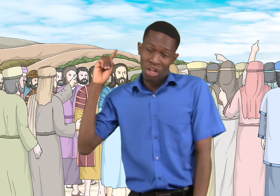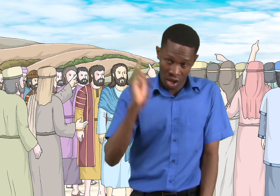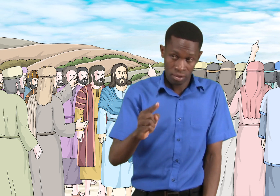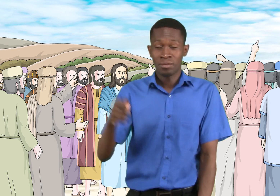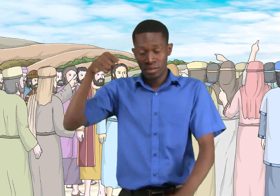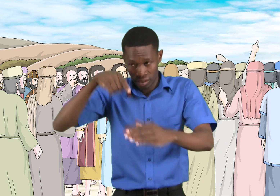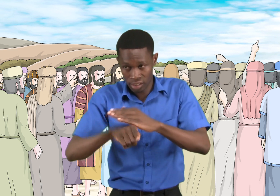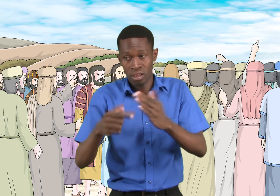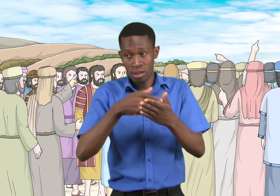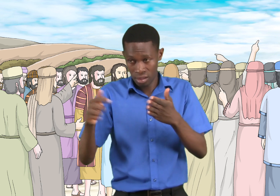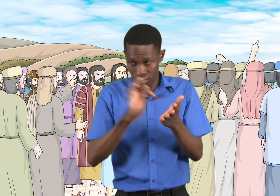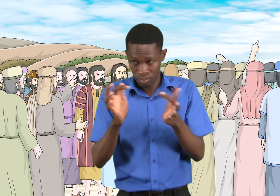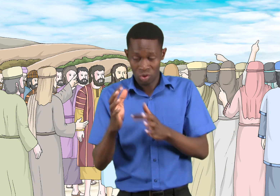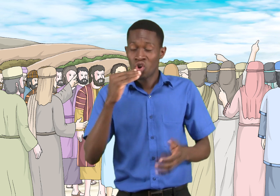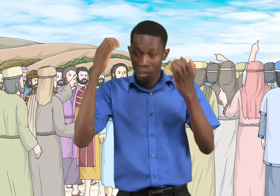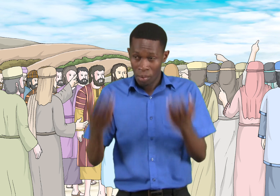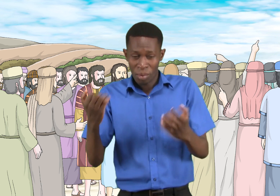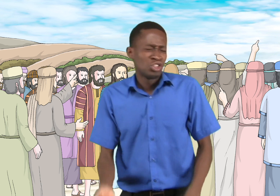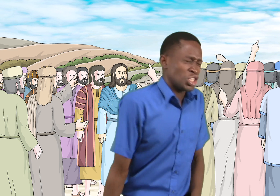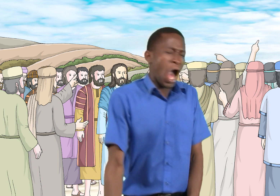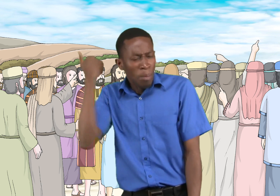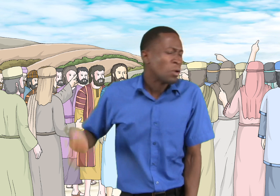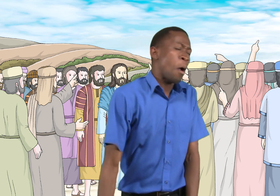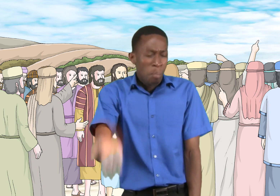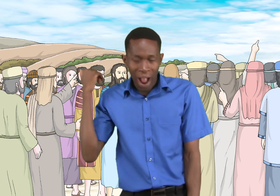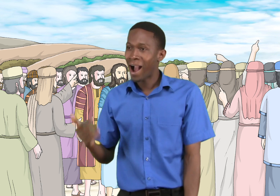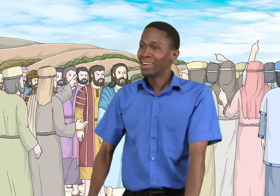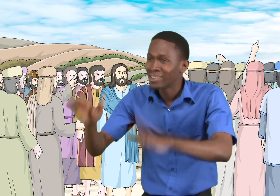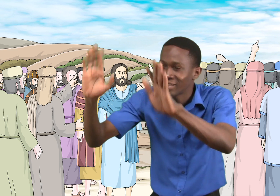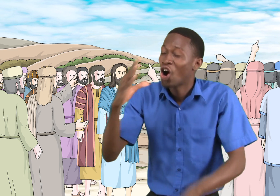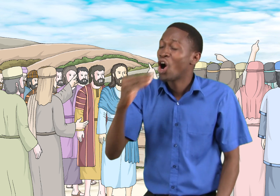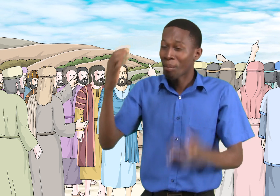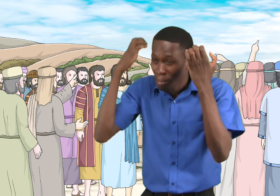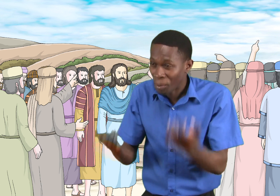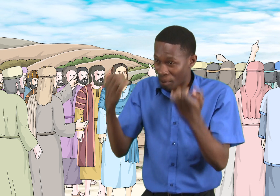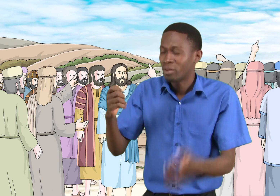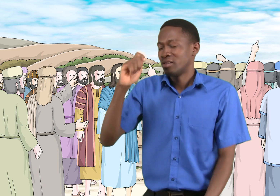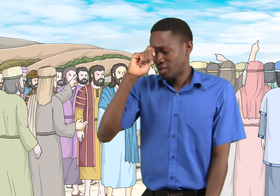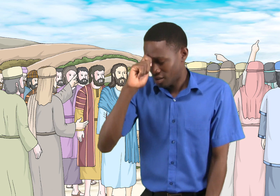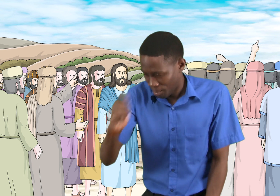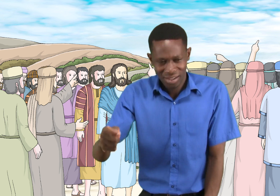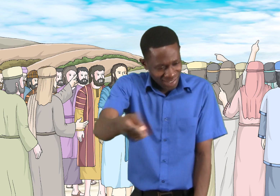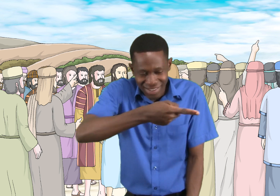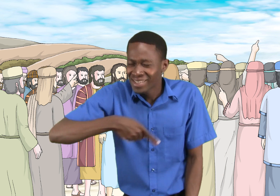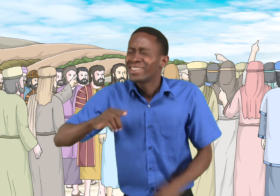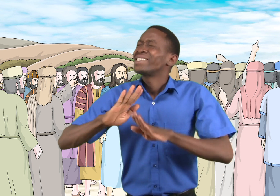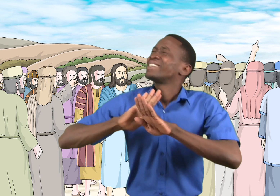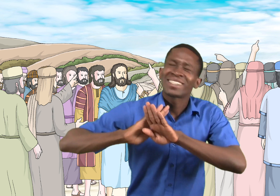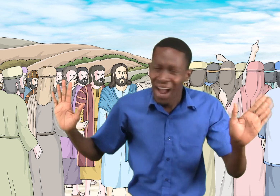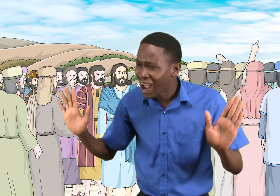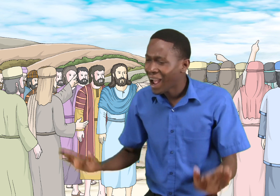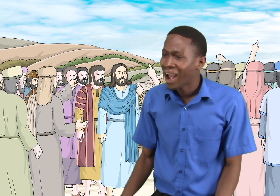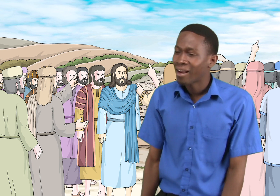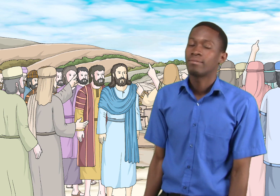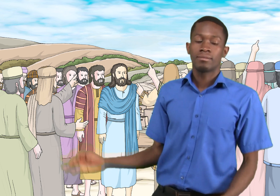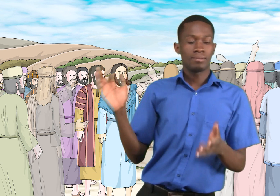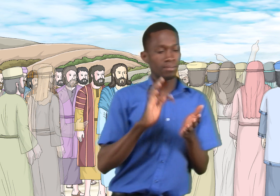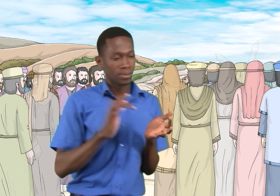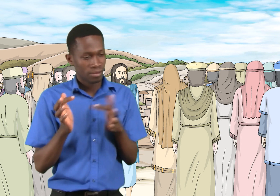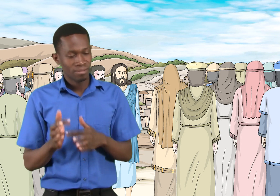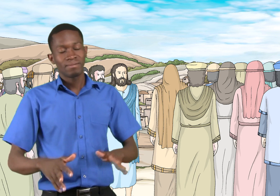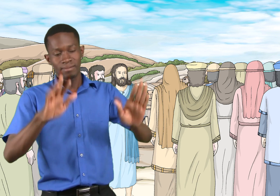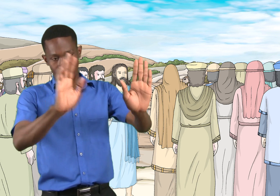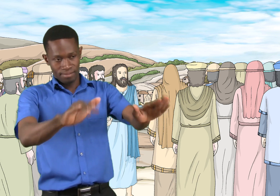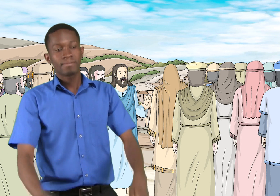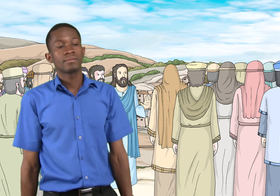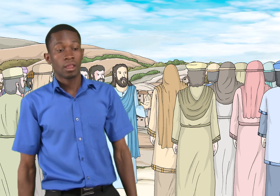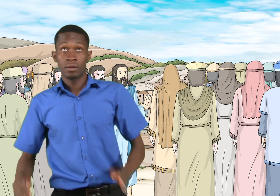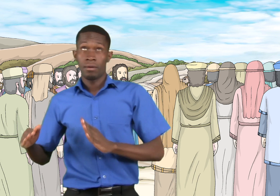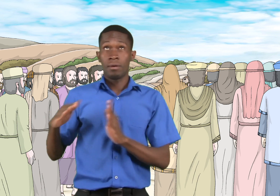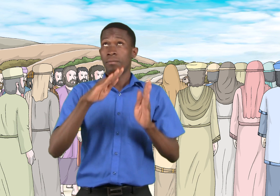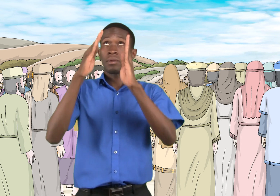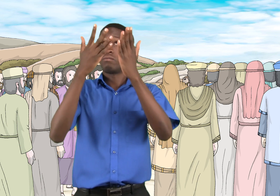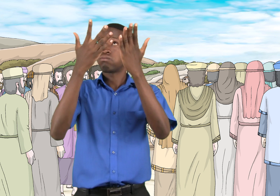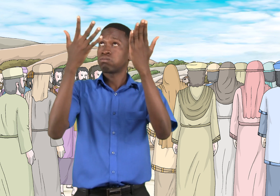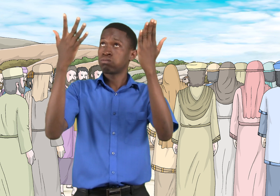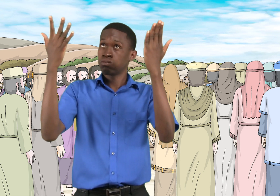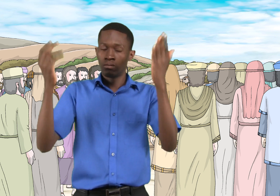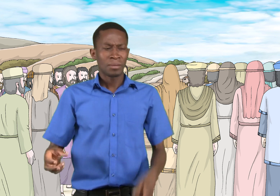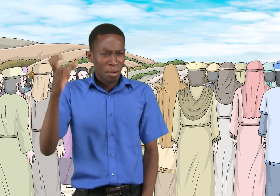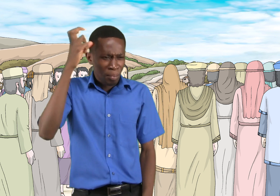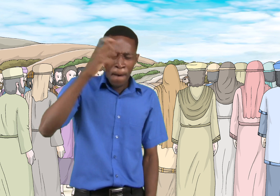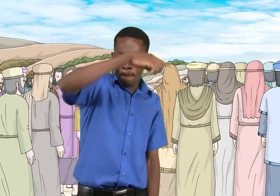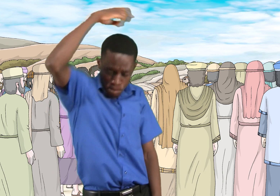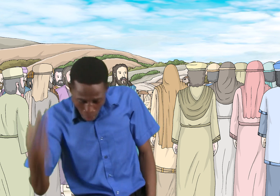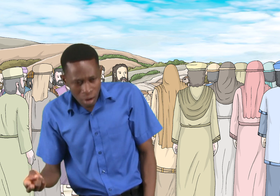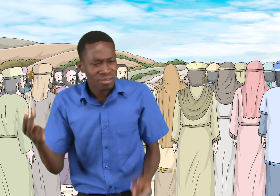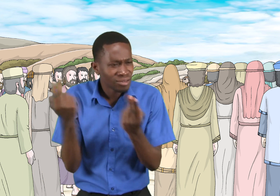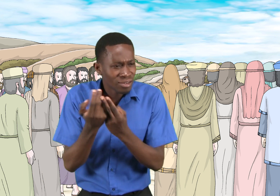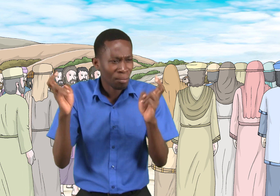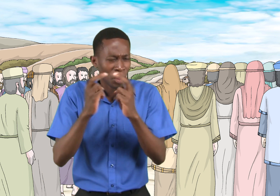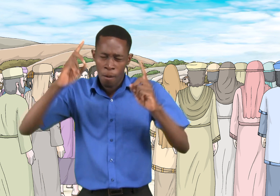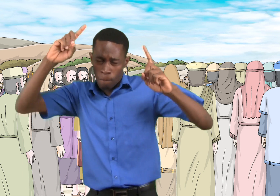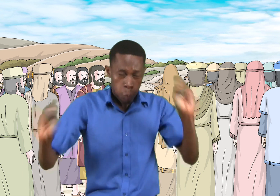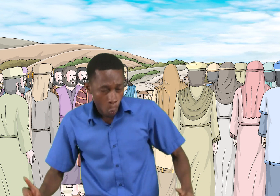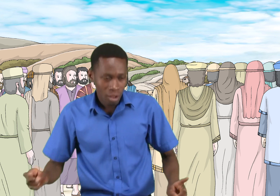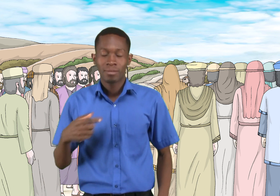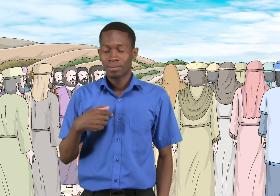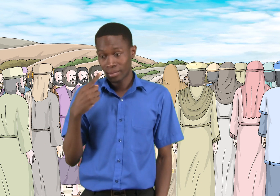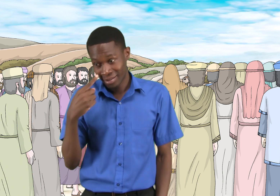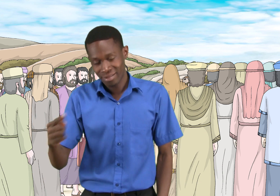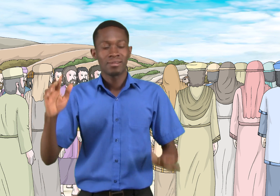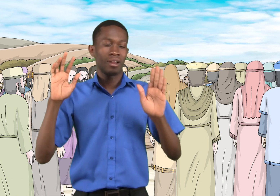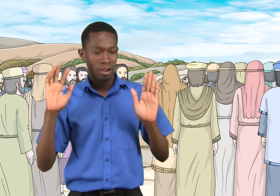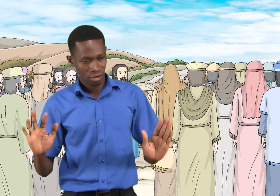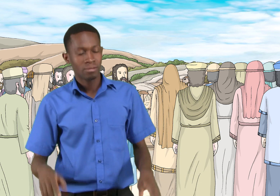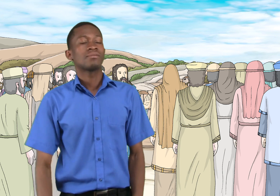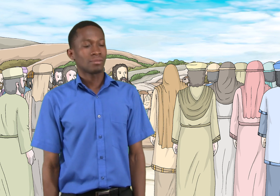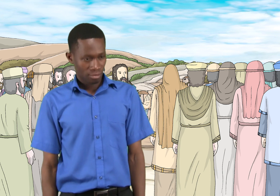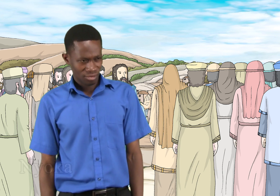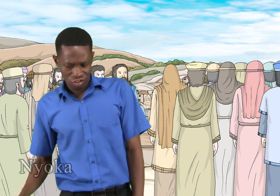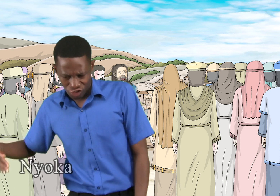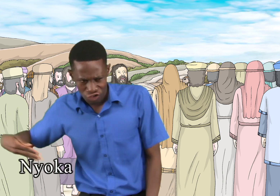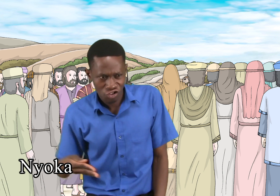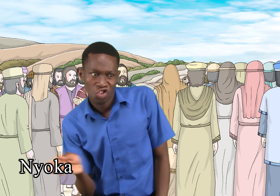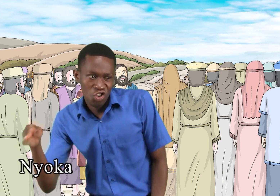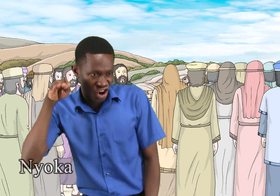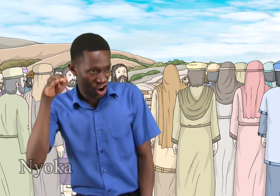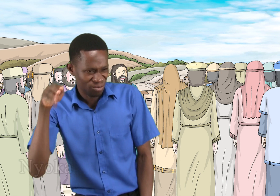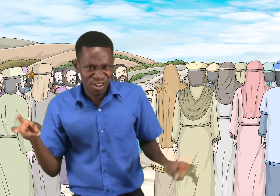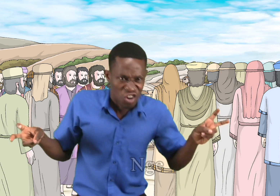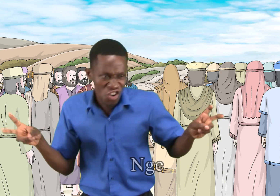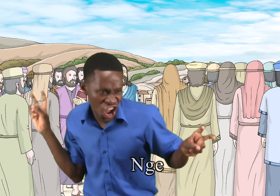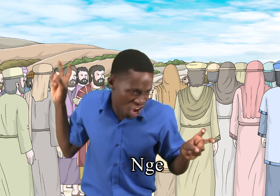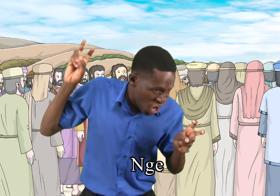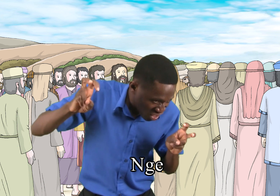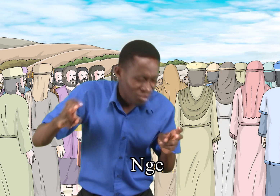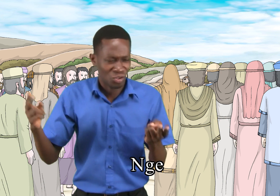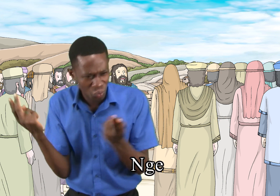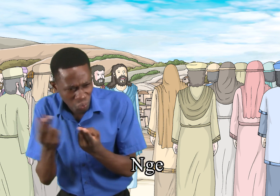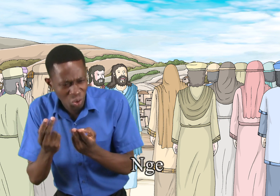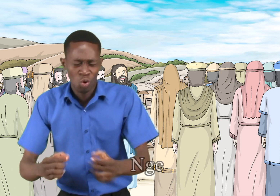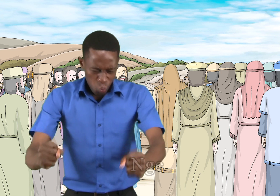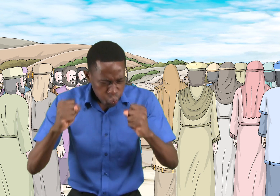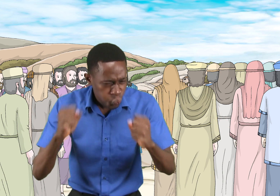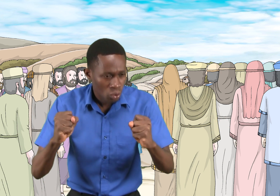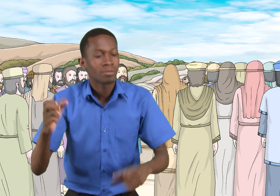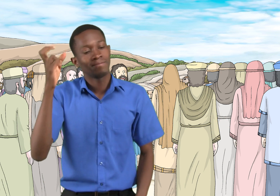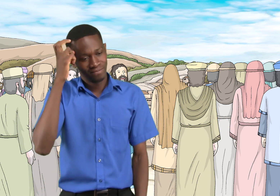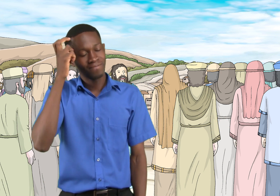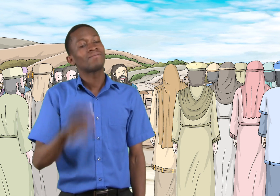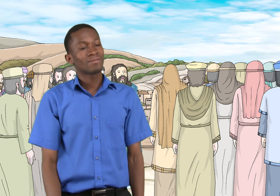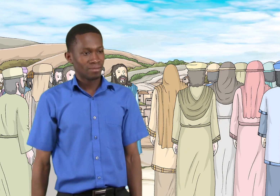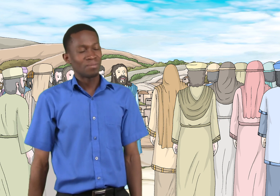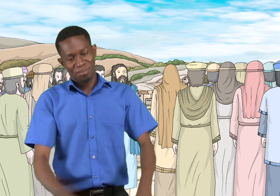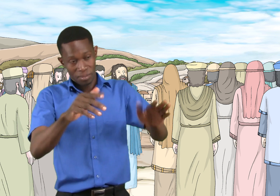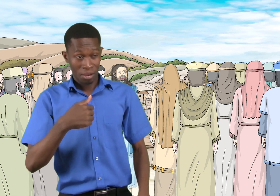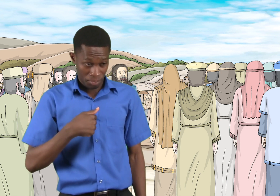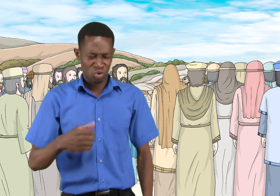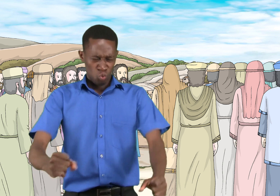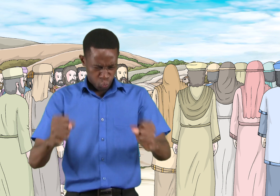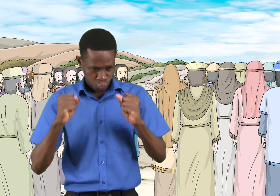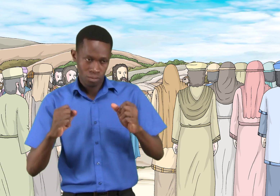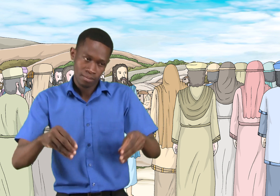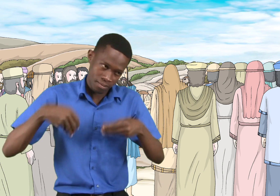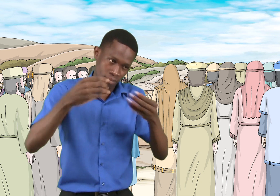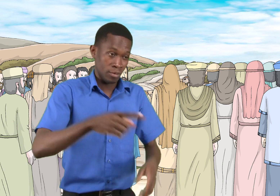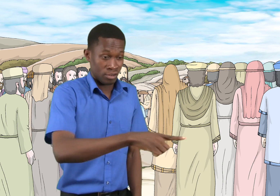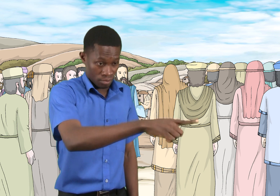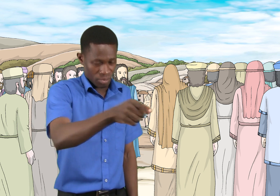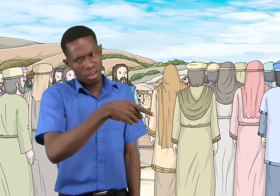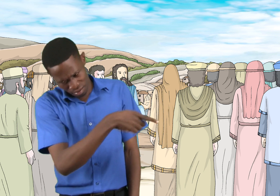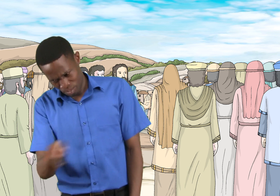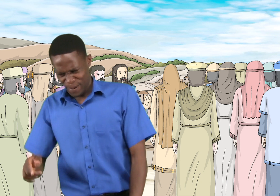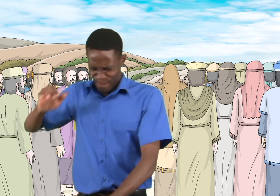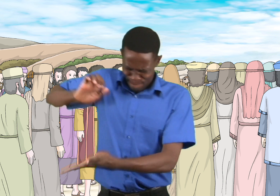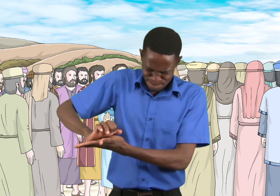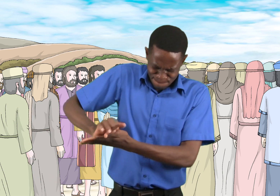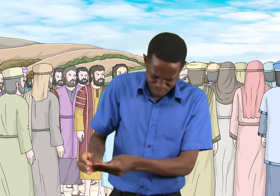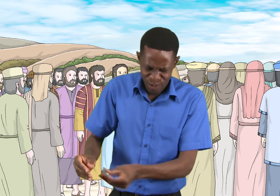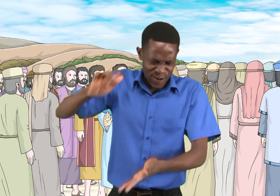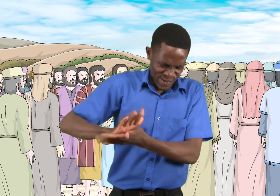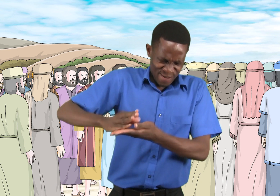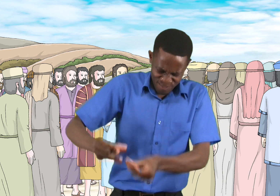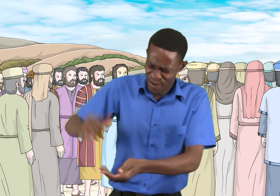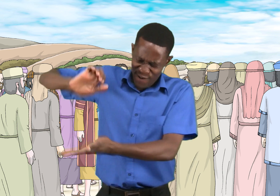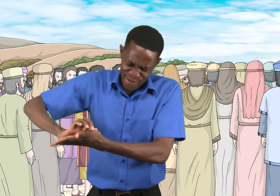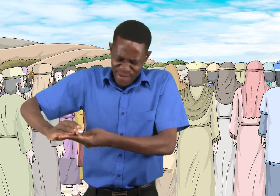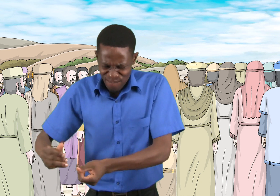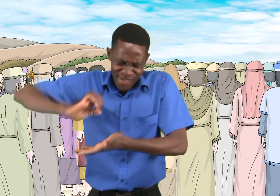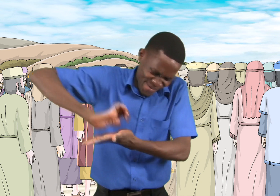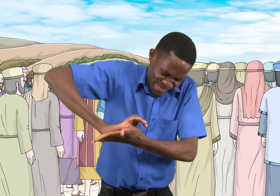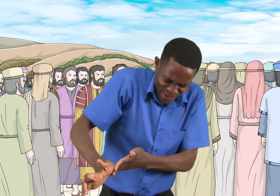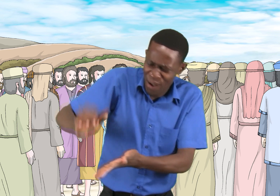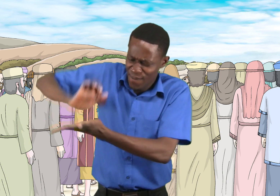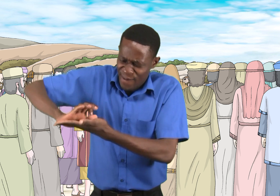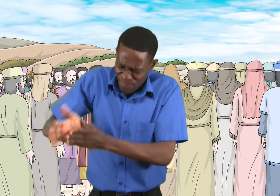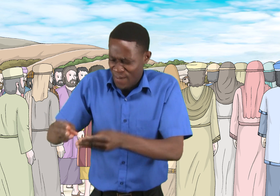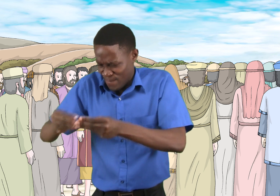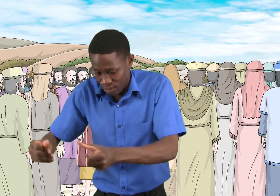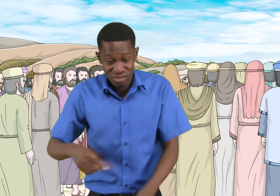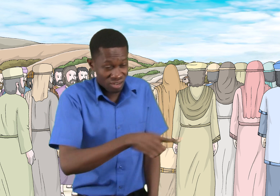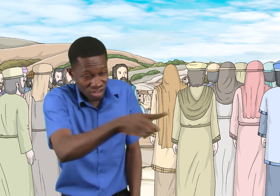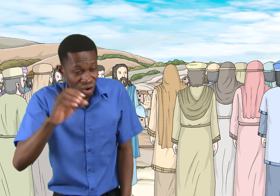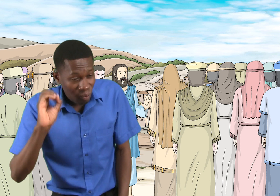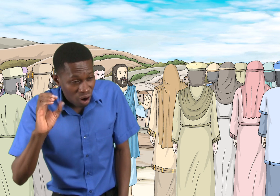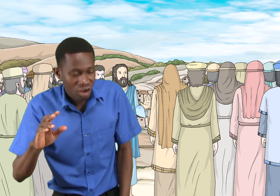Behold, I have given you authority to tread on snakes and scorpions, and over all the power of the enemy. Nothing will harm you.